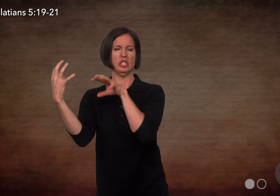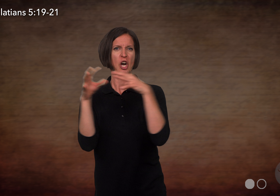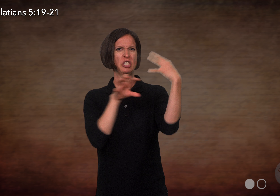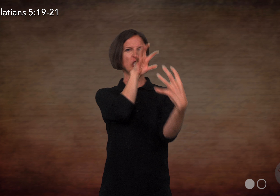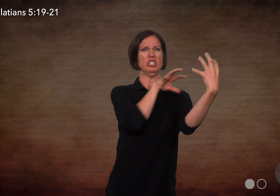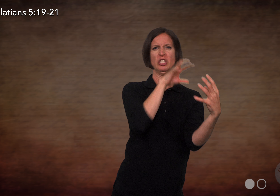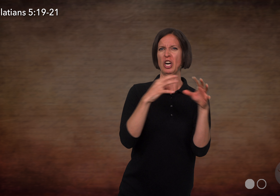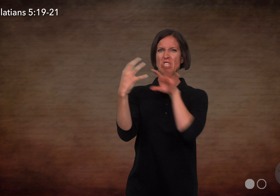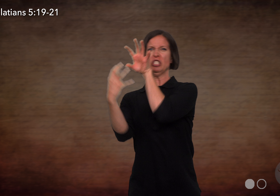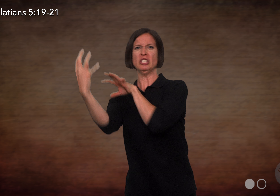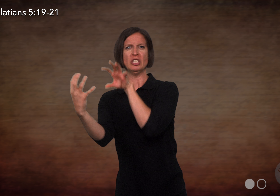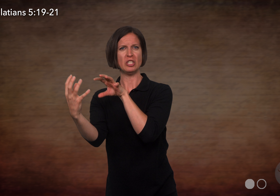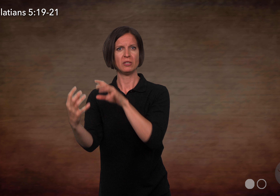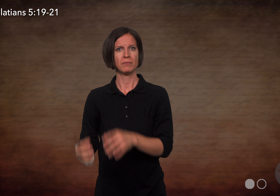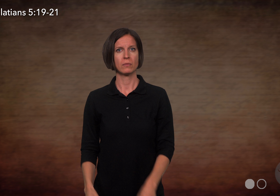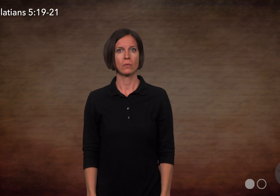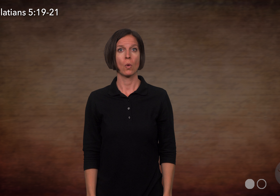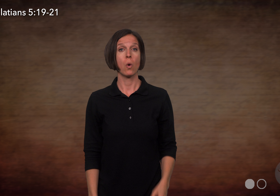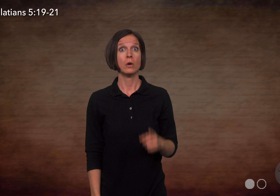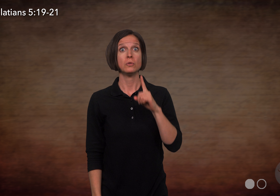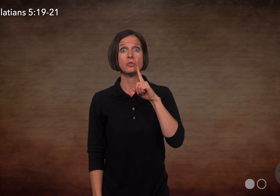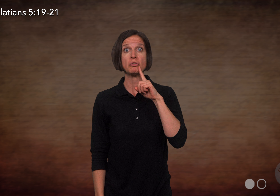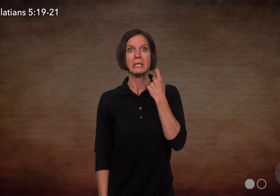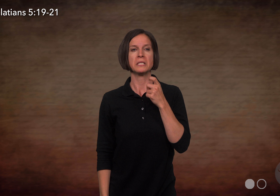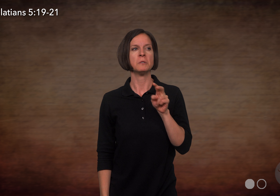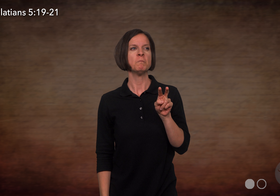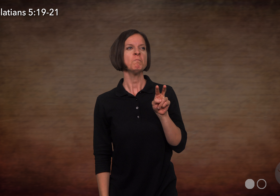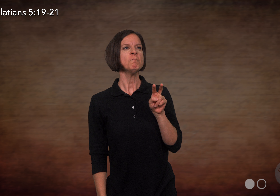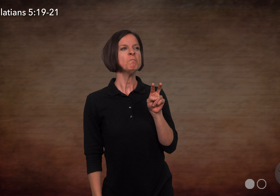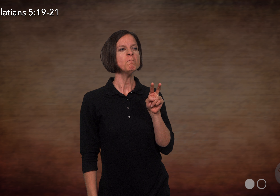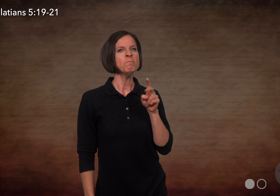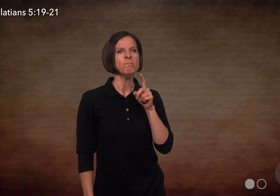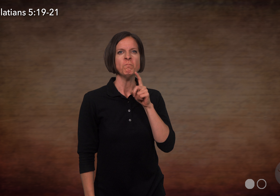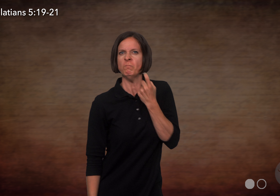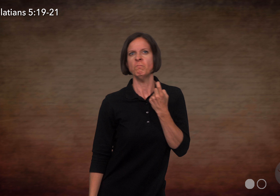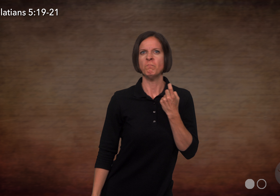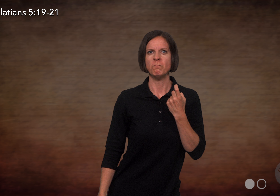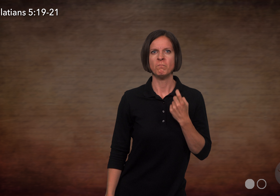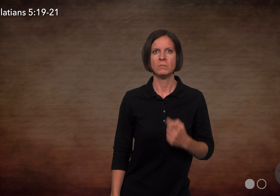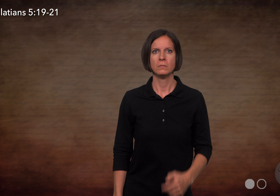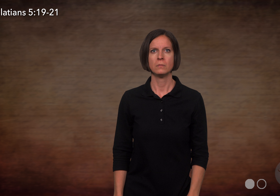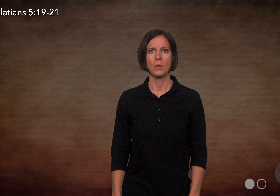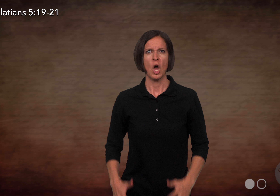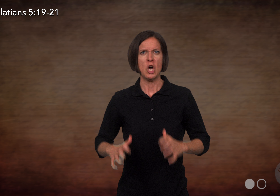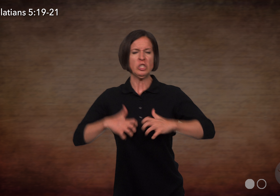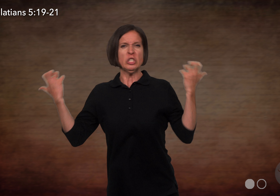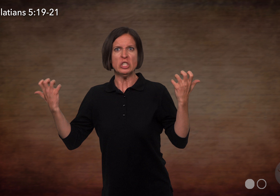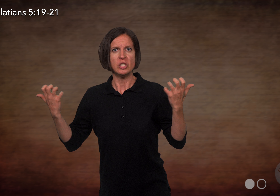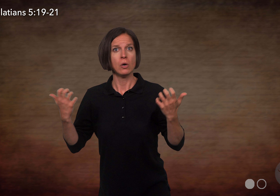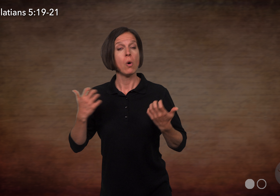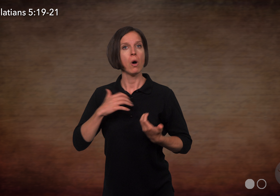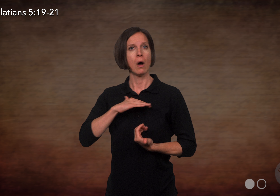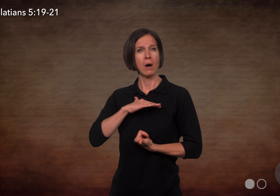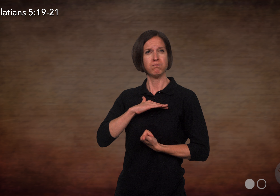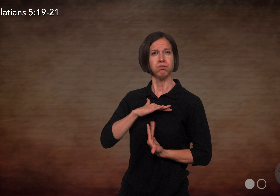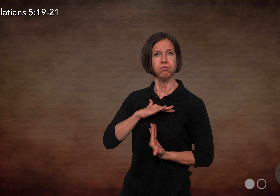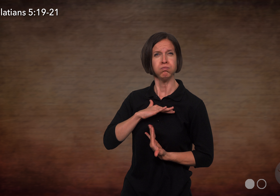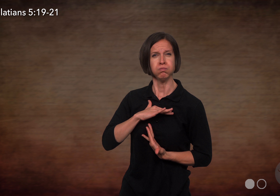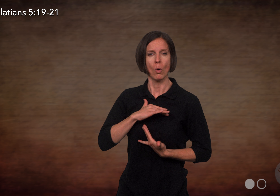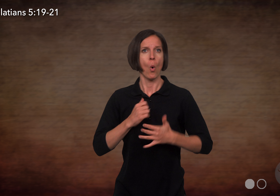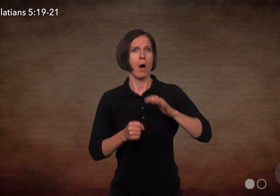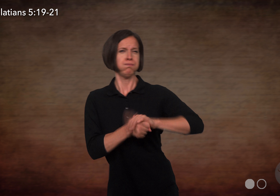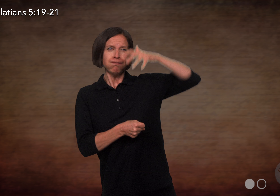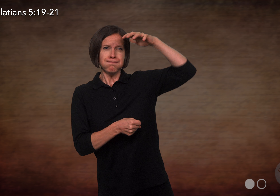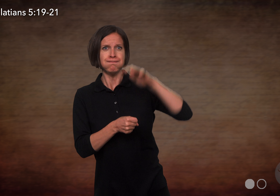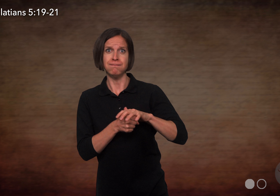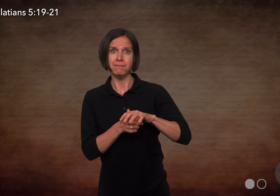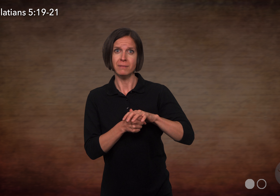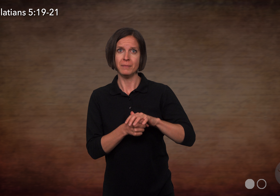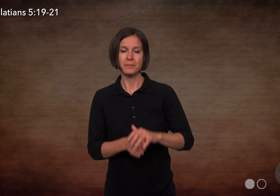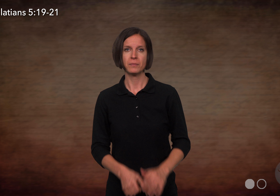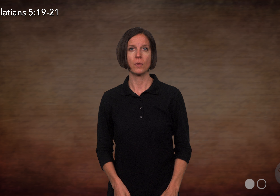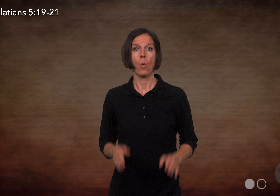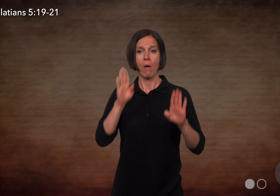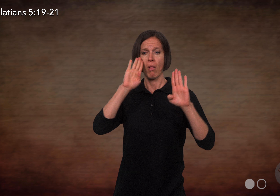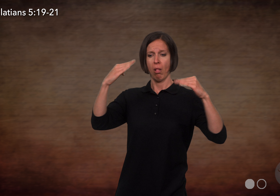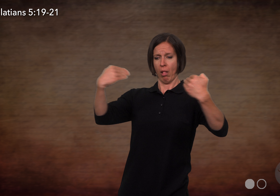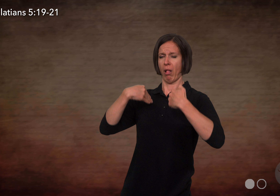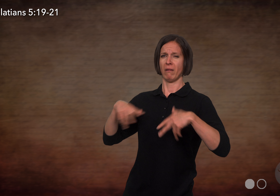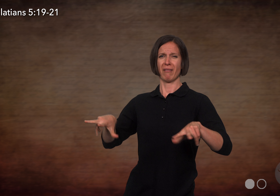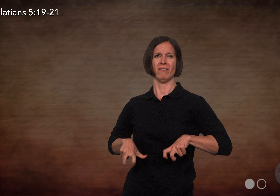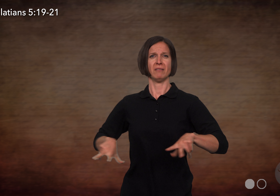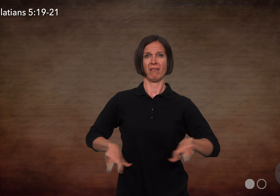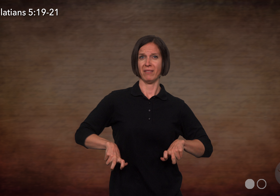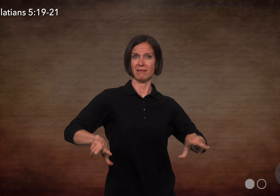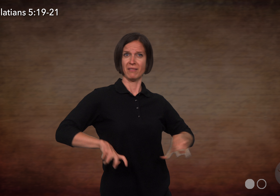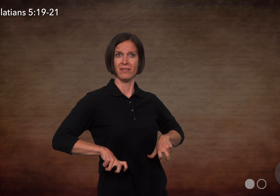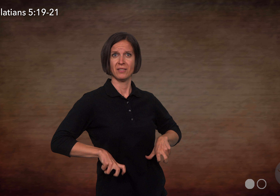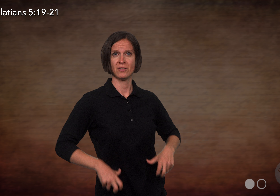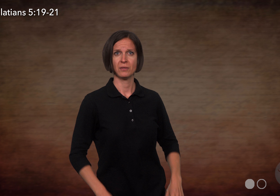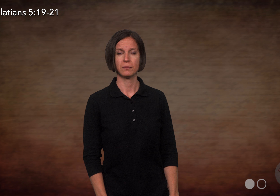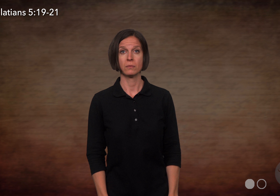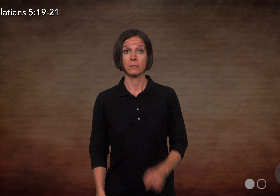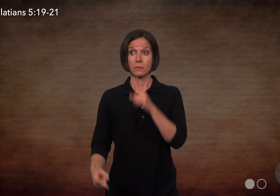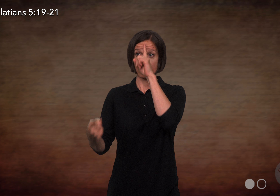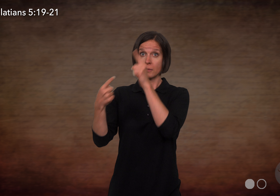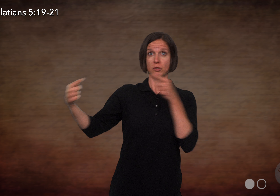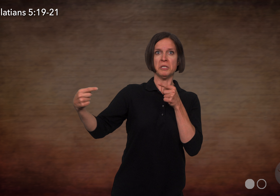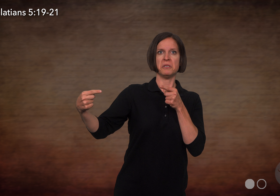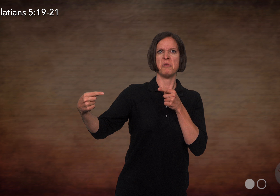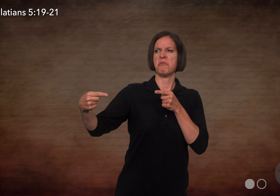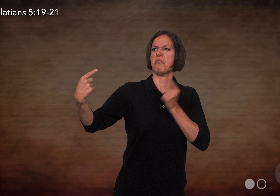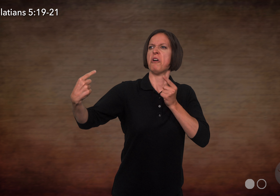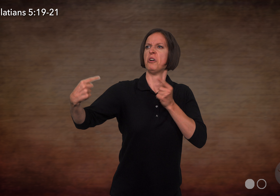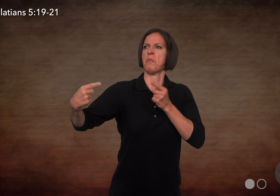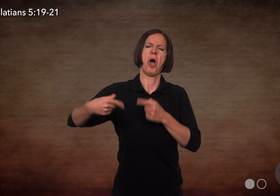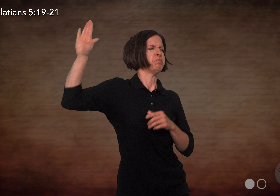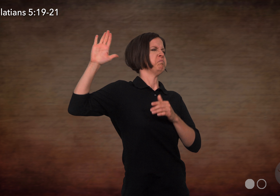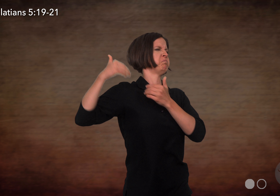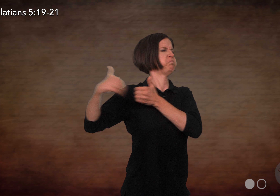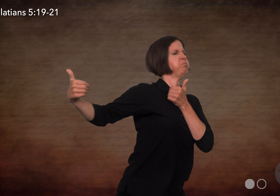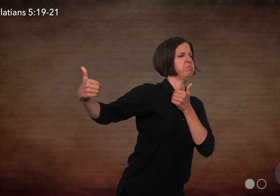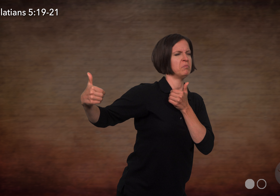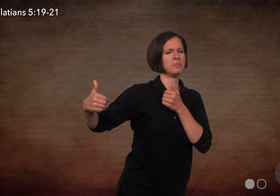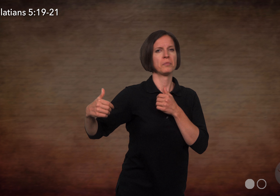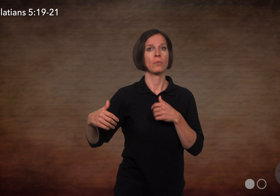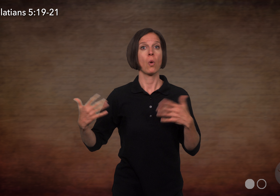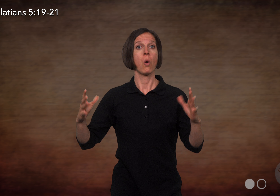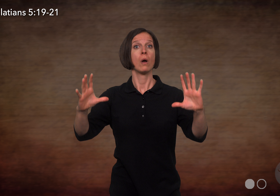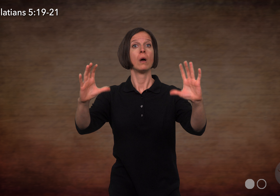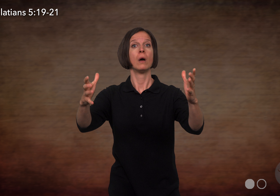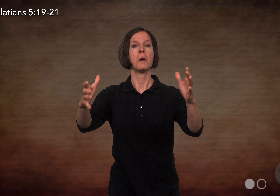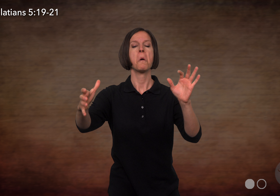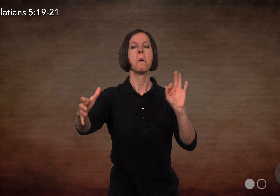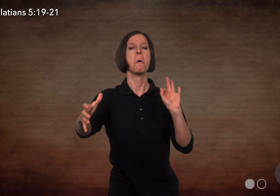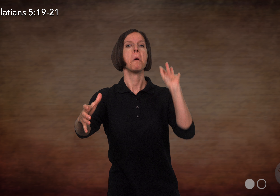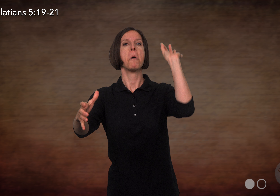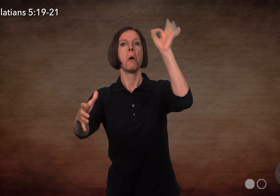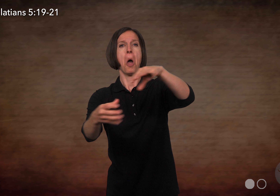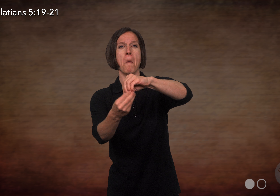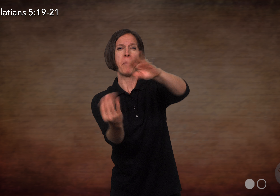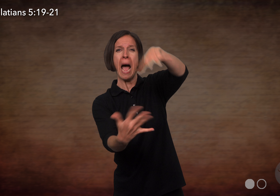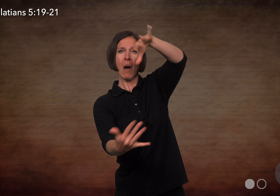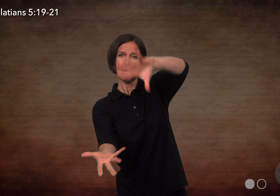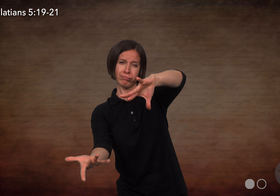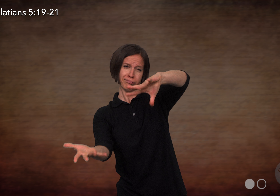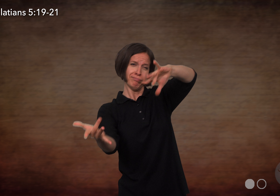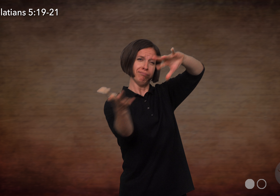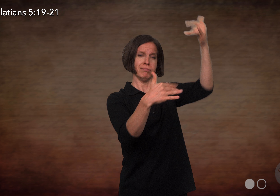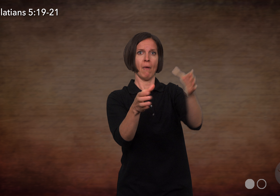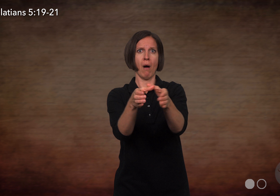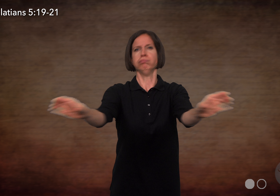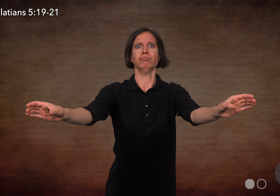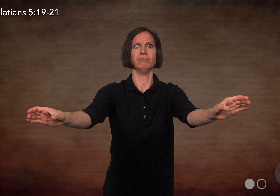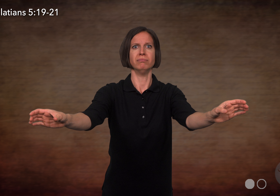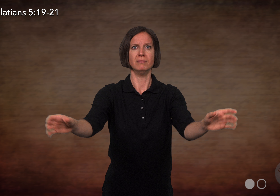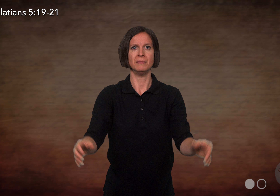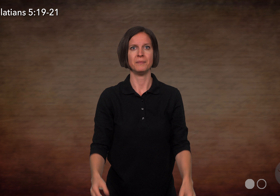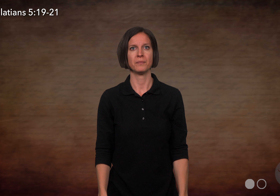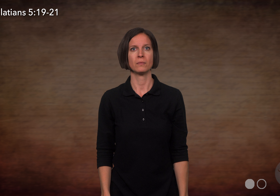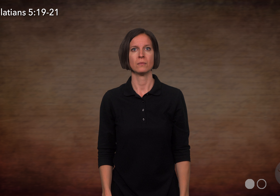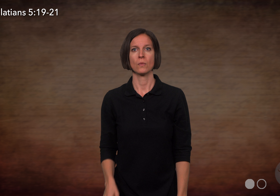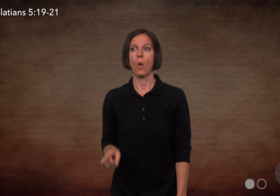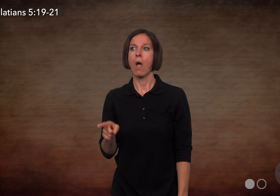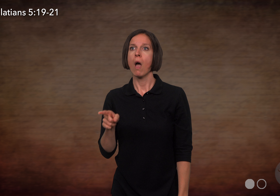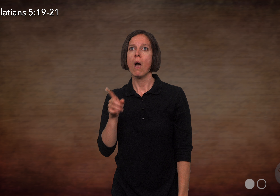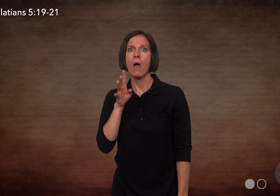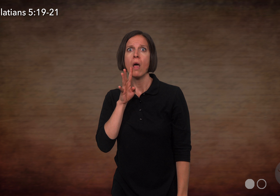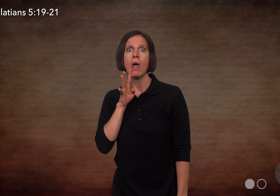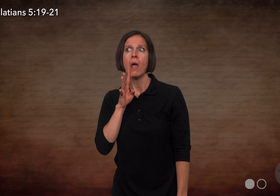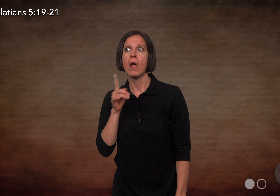rivalries, divisions, factions, and envy;